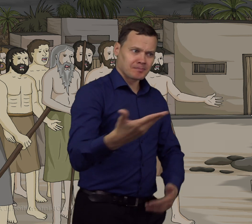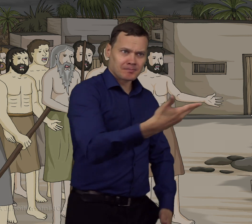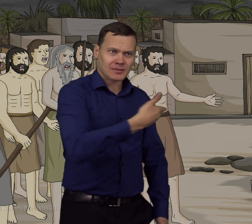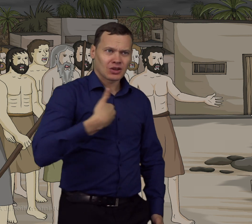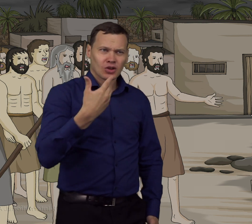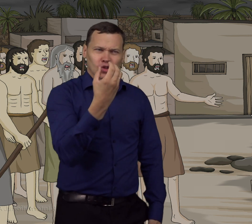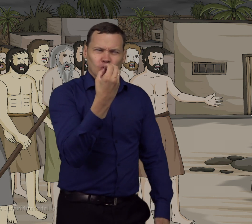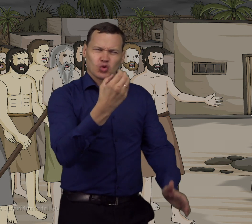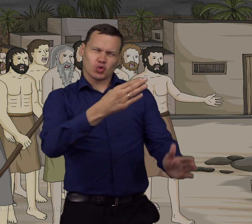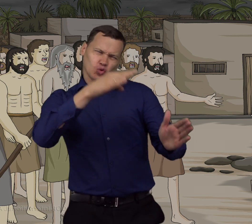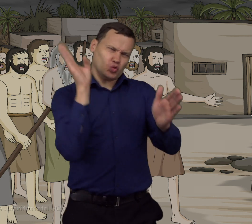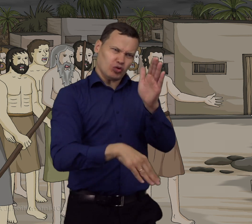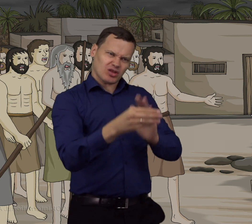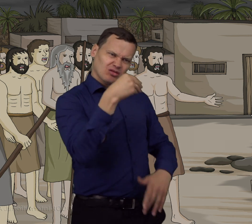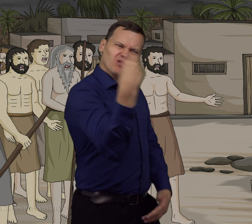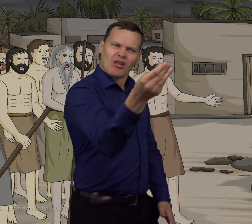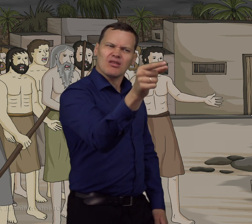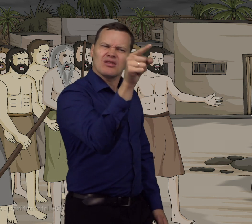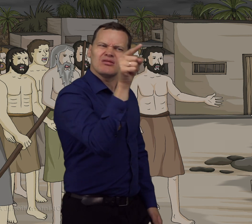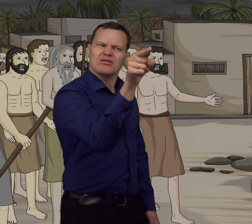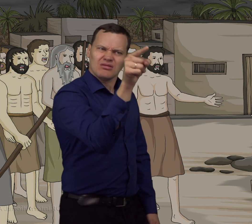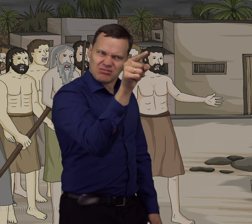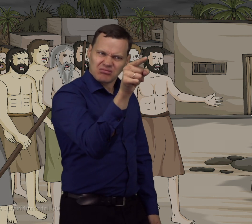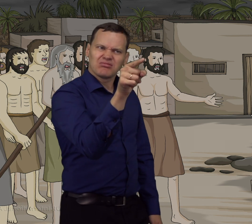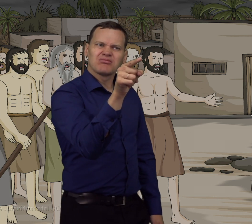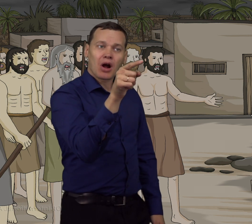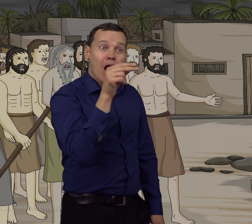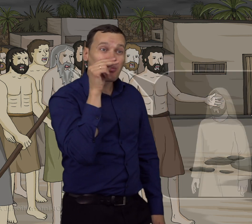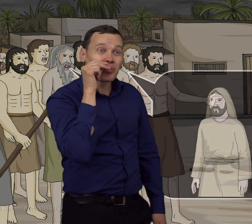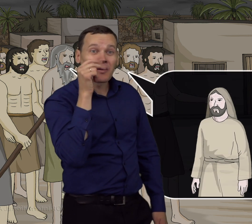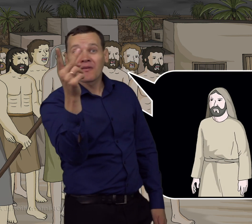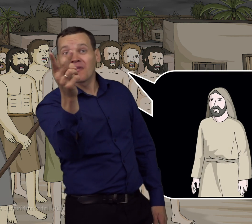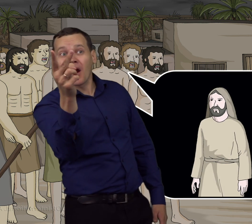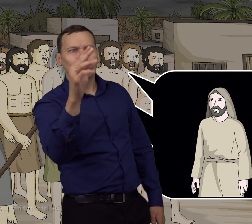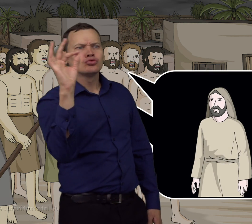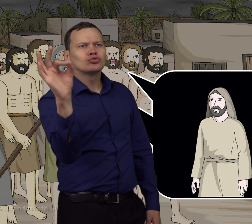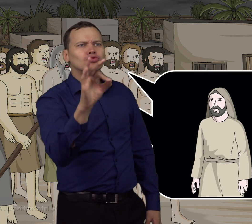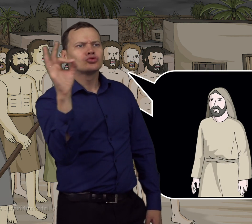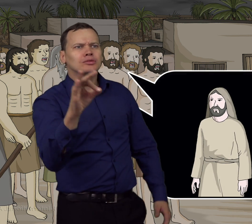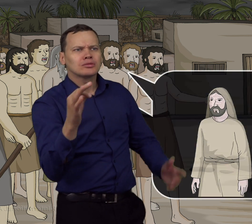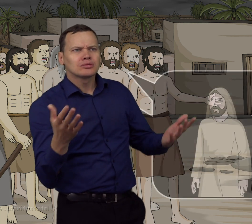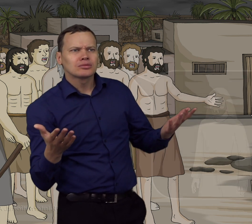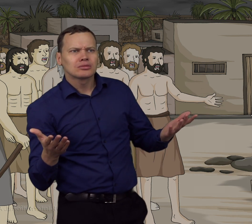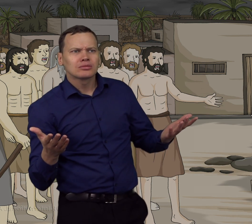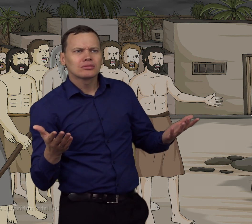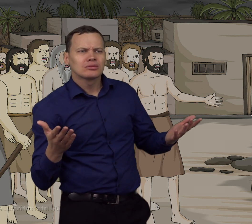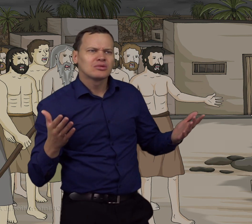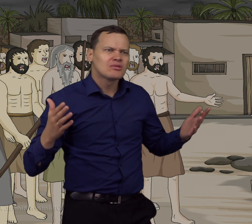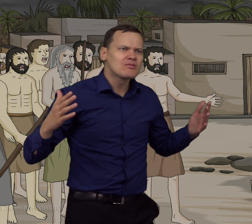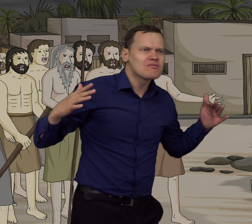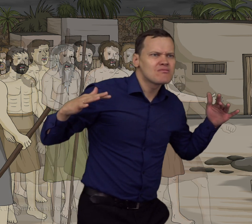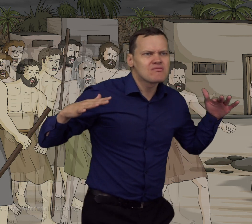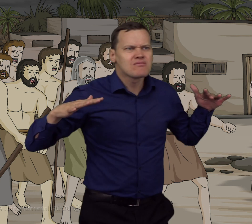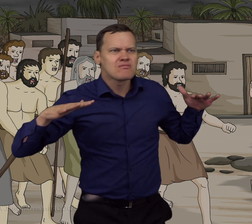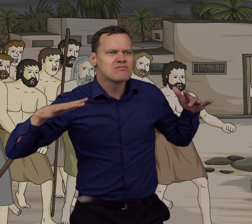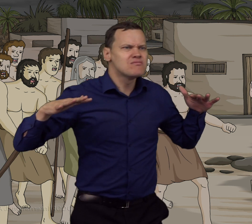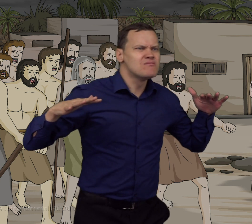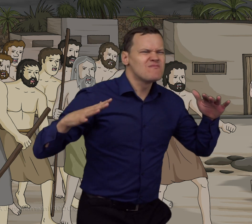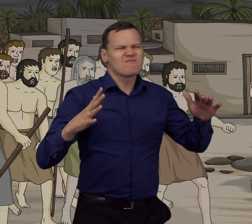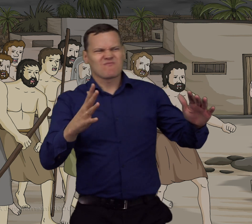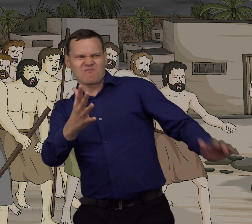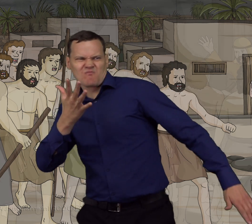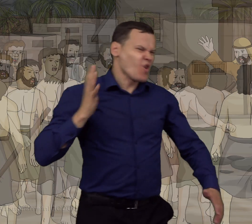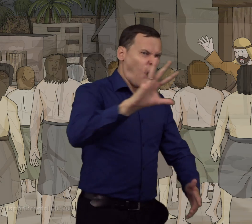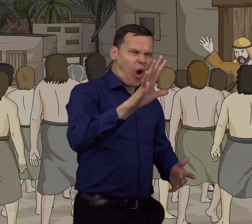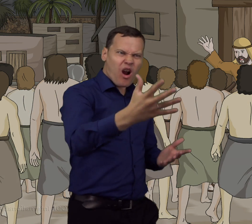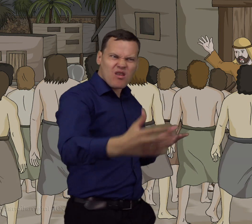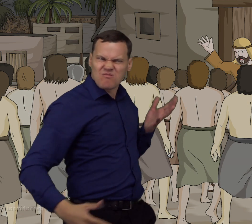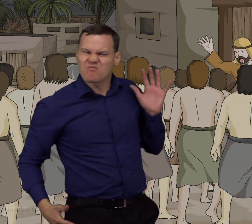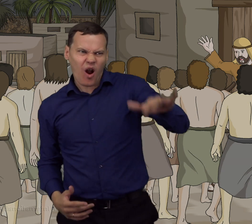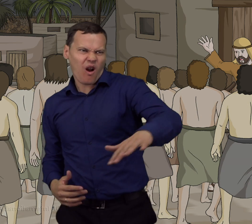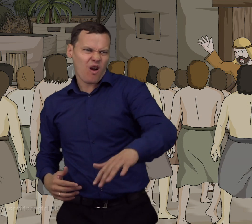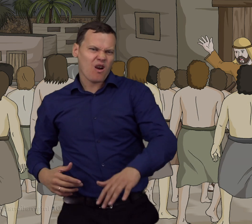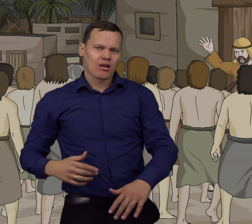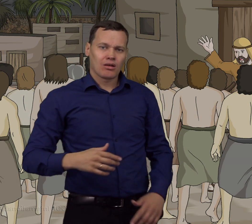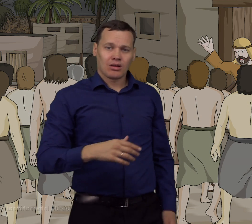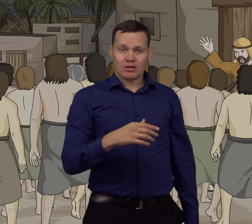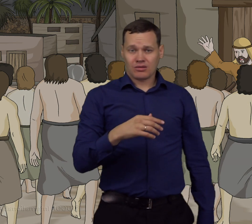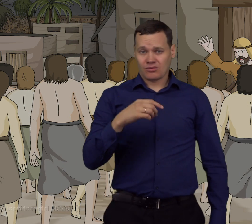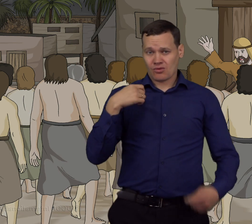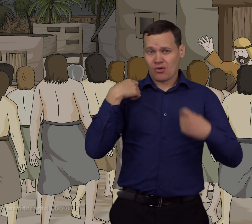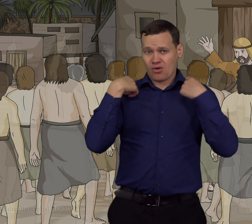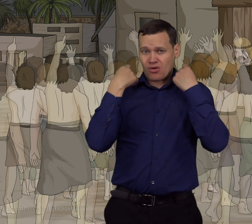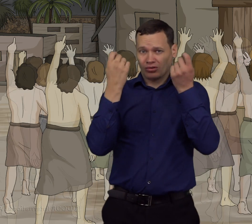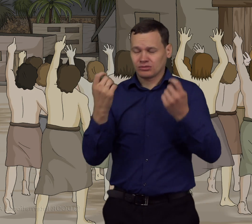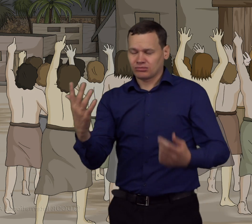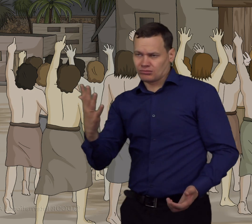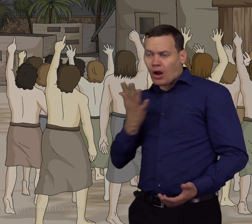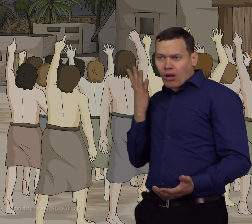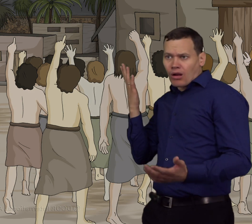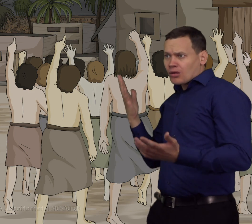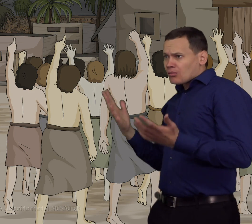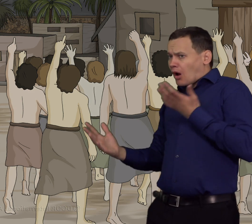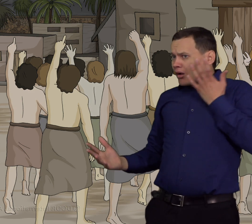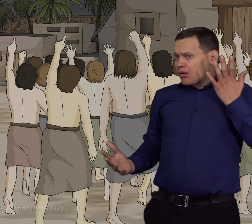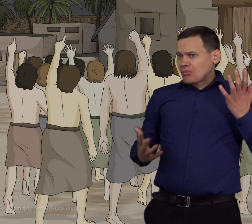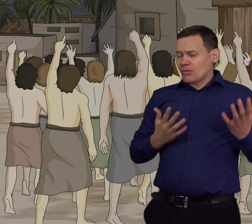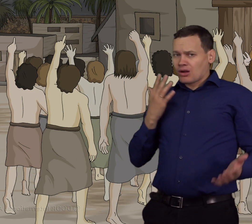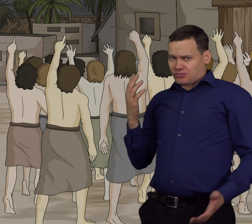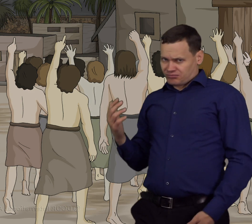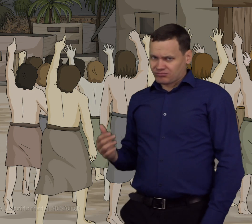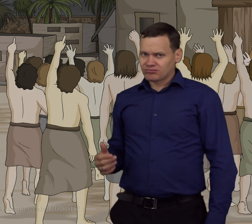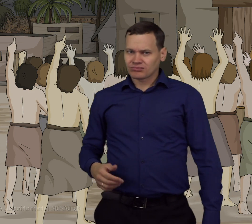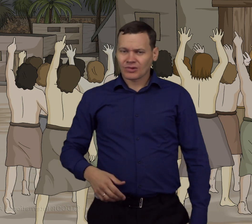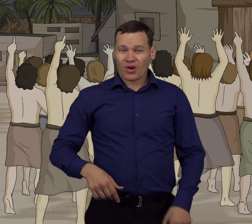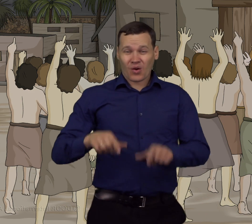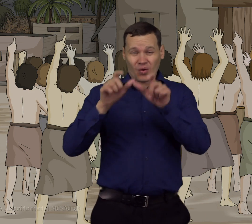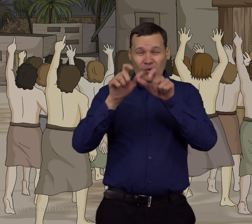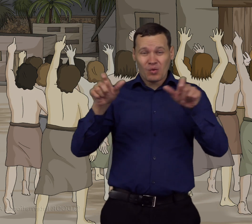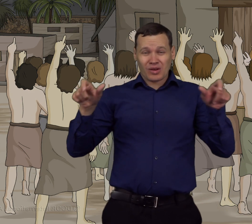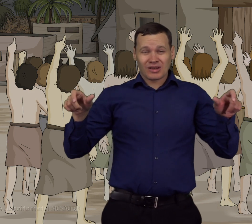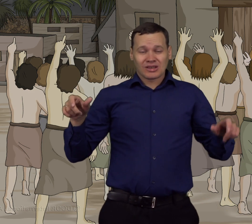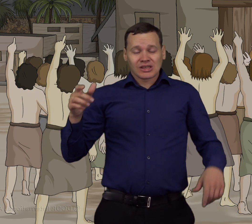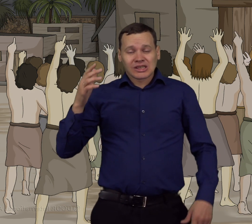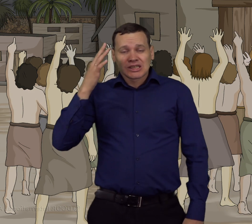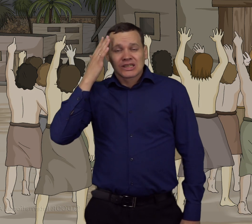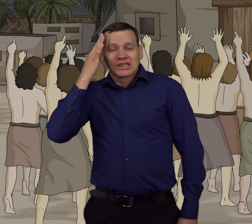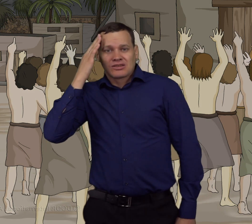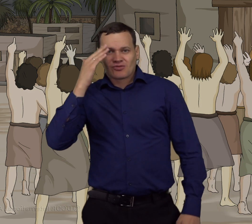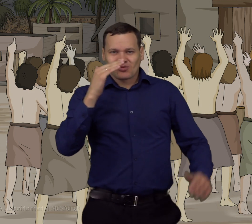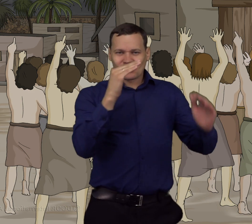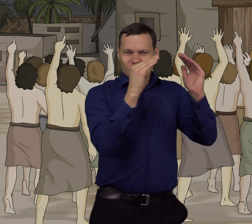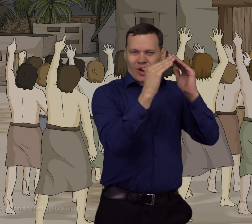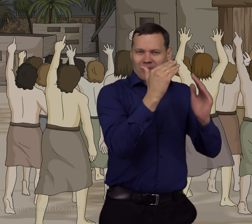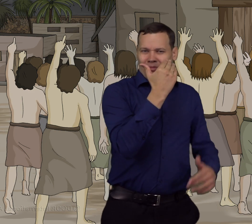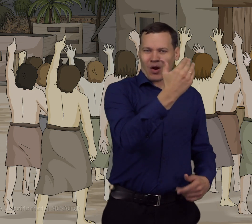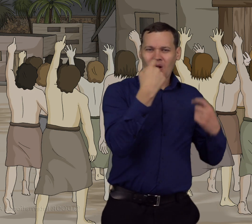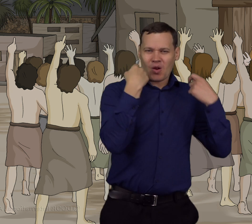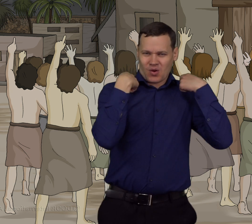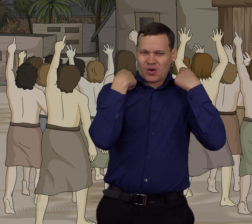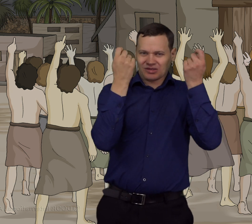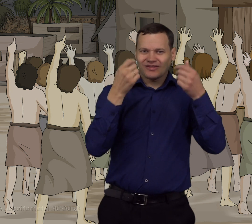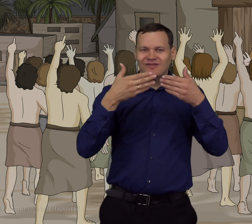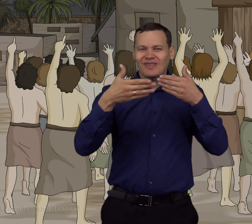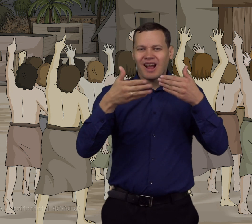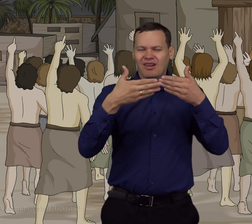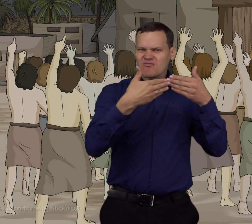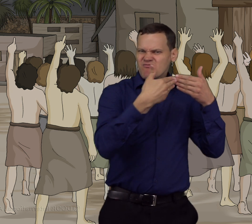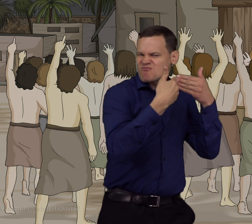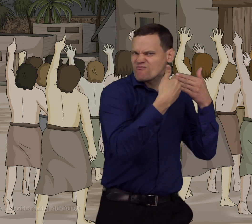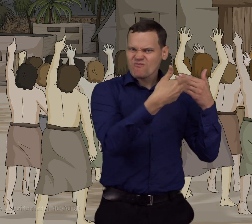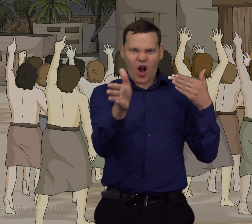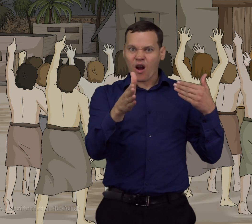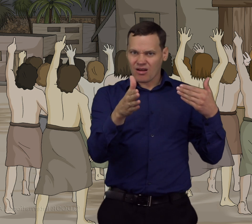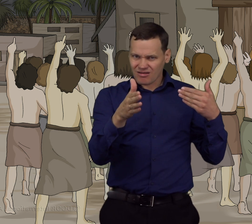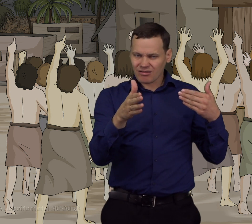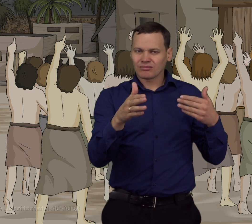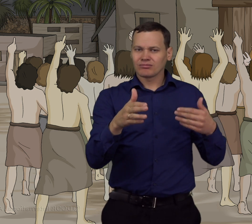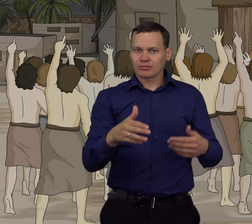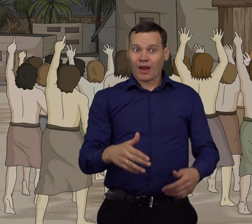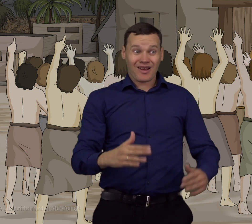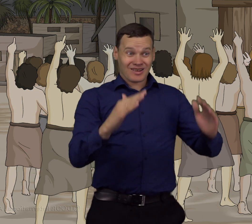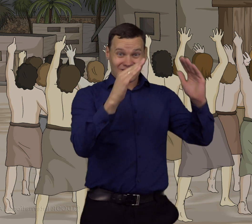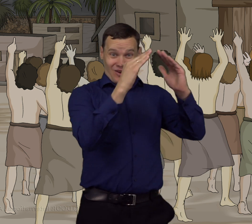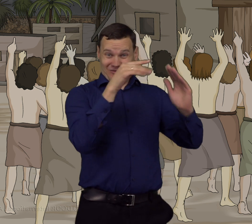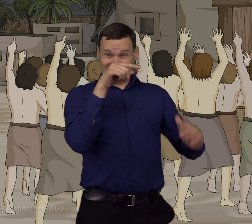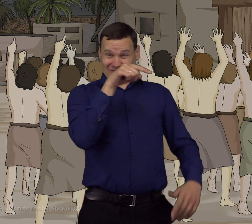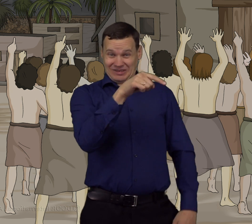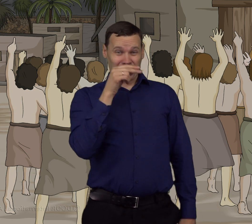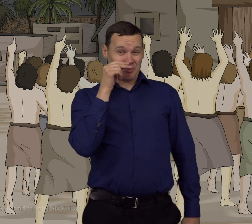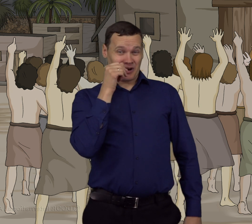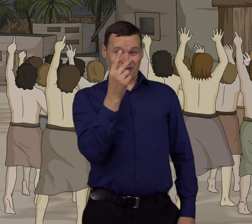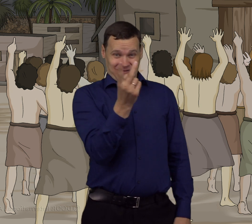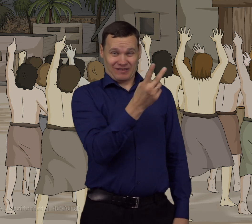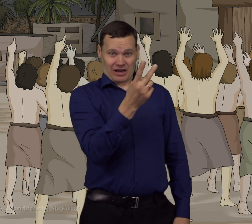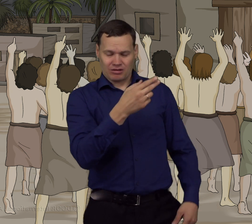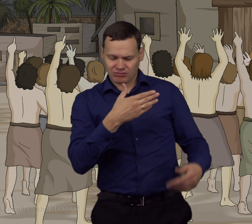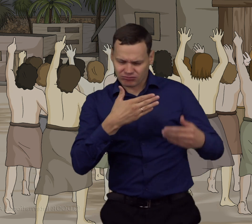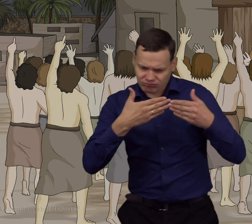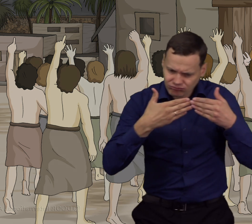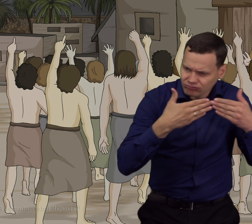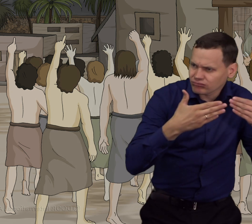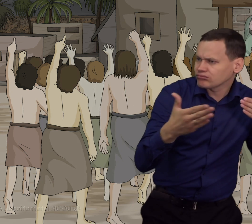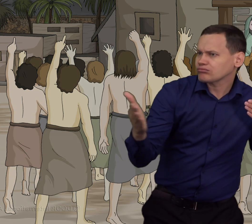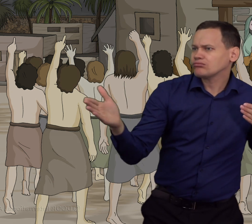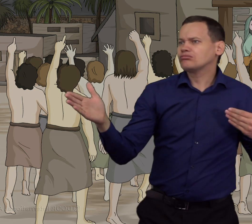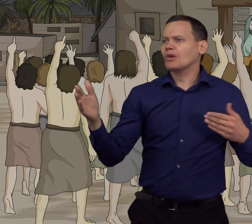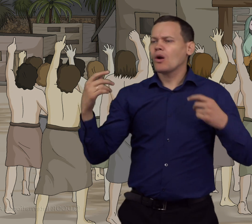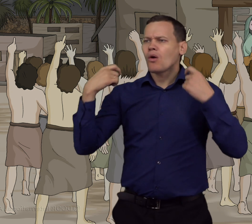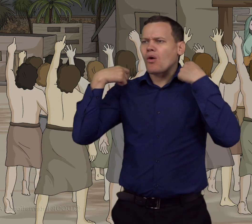Now we will treat you worse than them.” And they pressed in on Lot and moved in to break down the door.